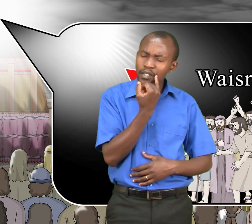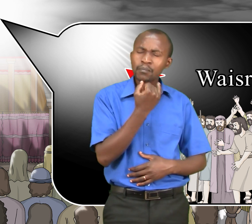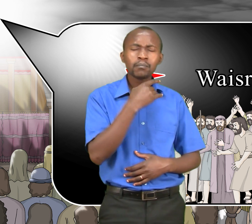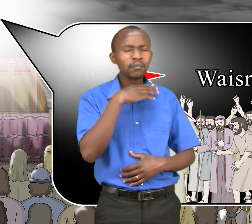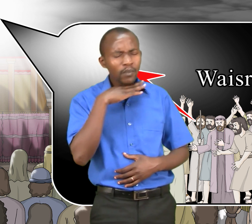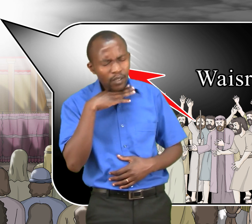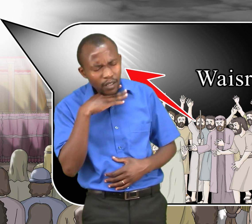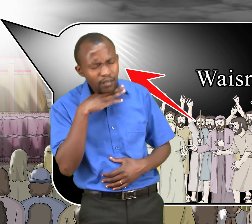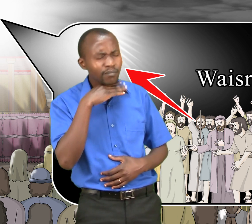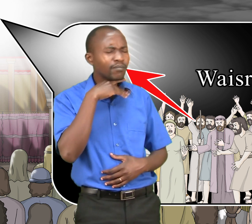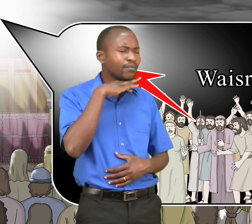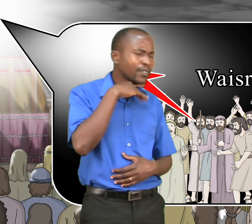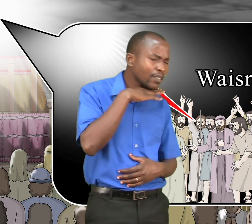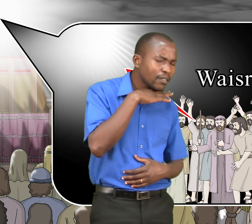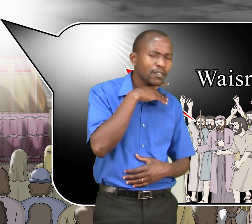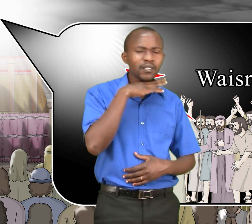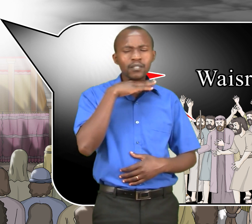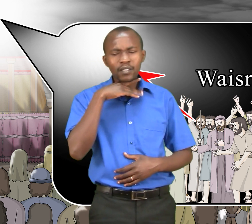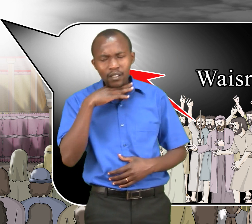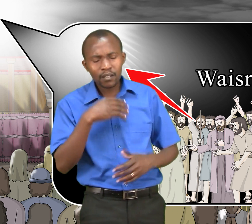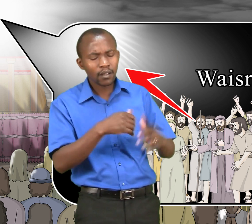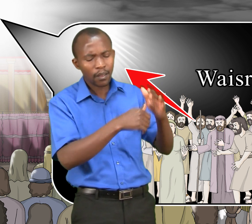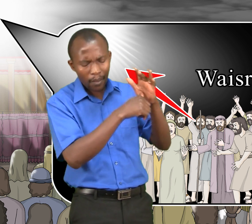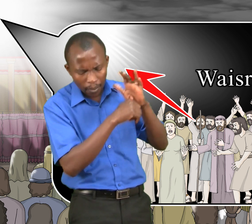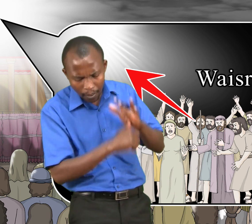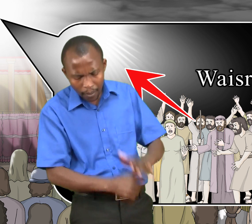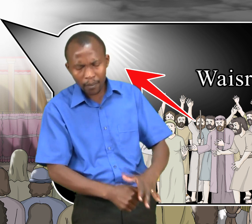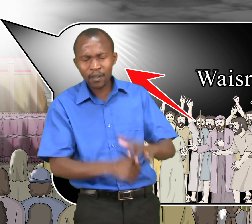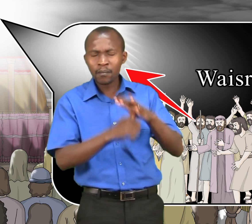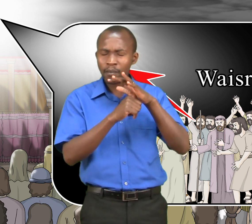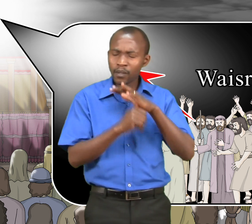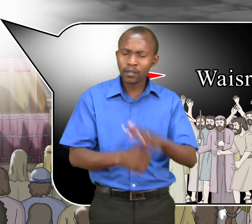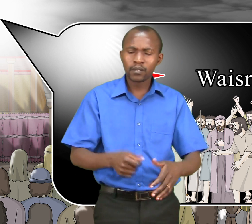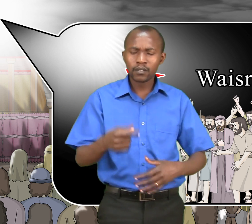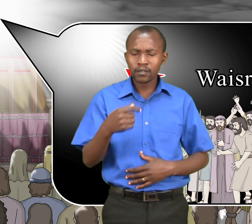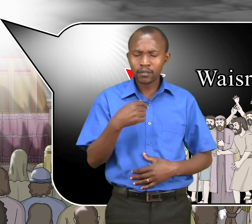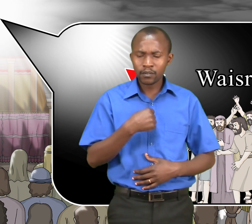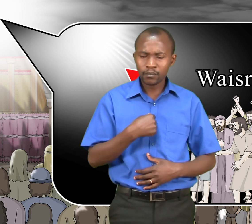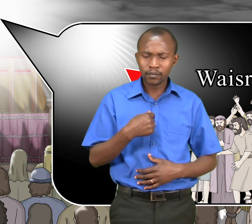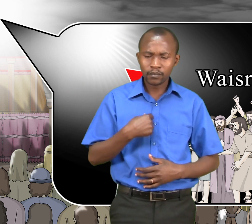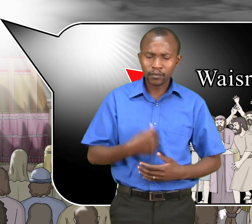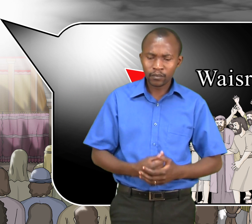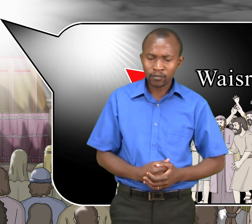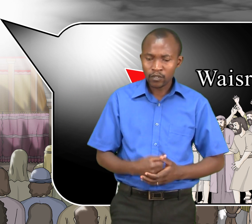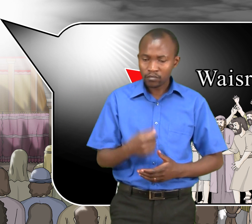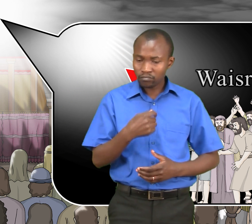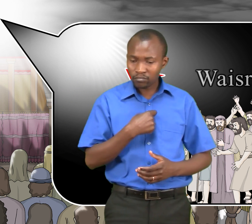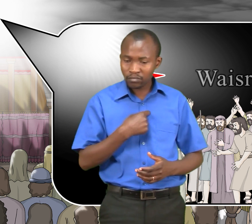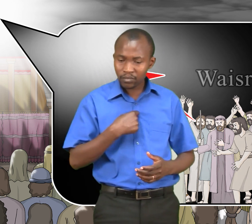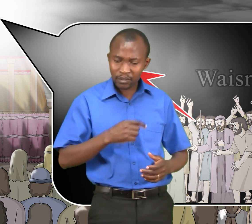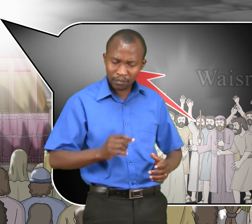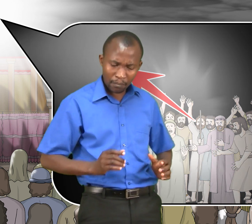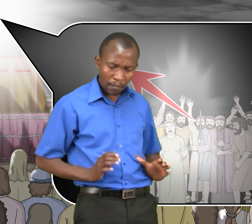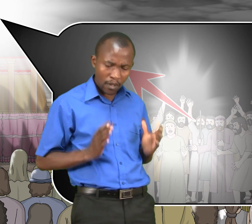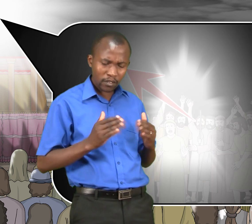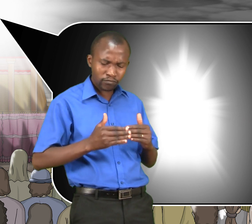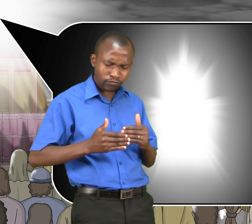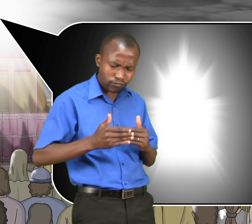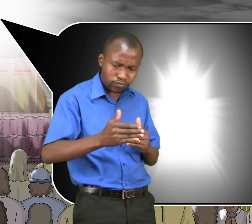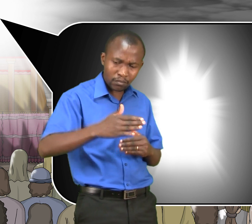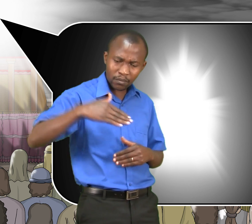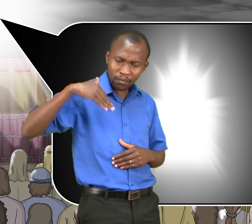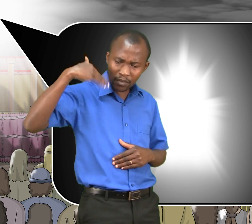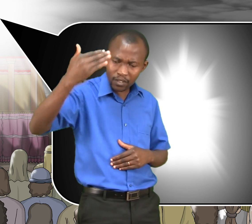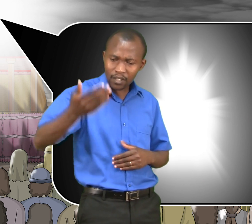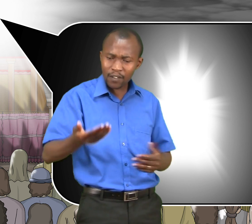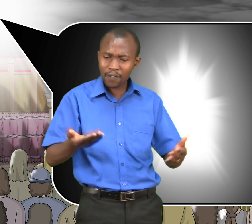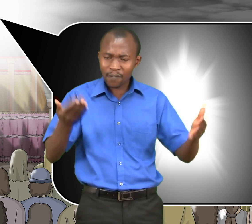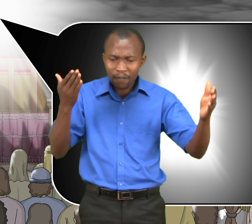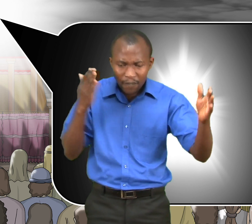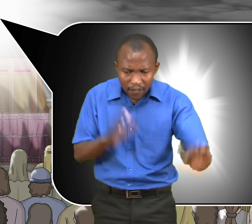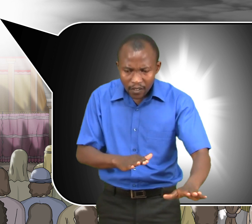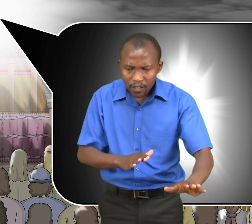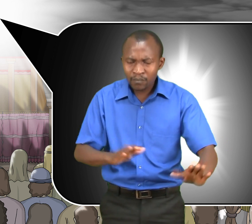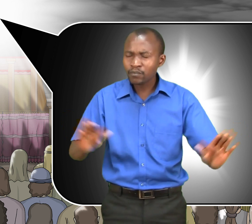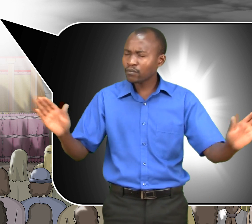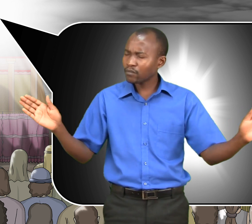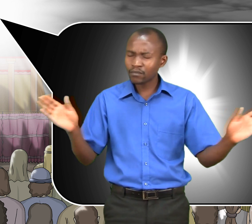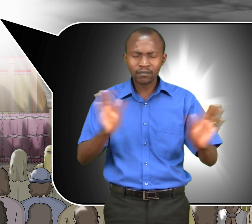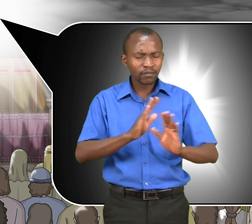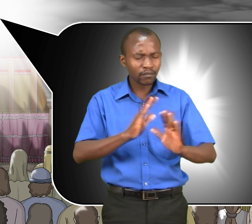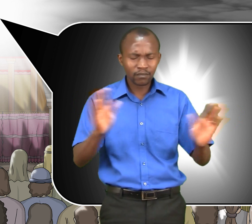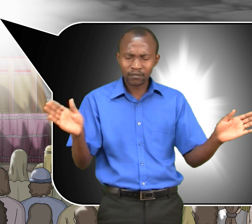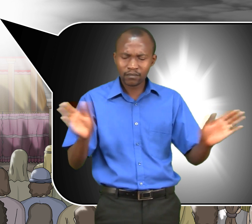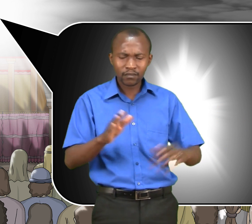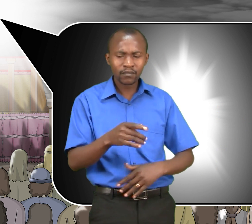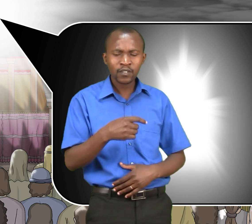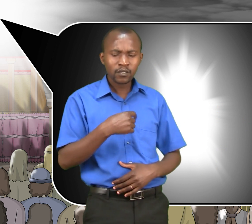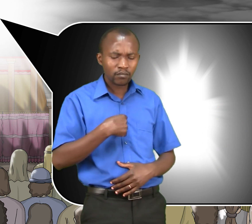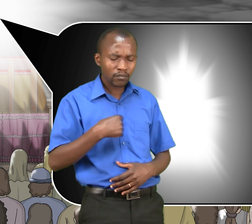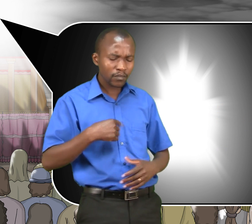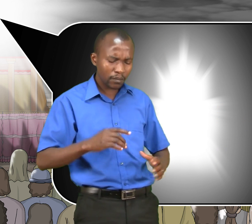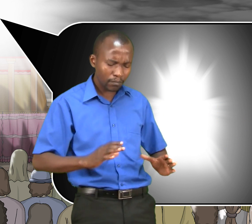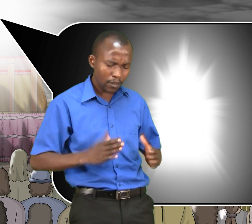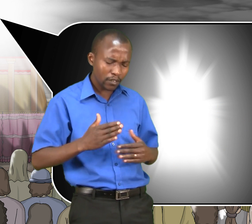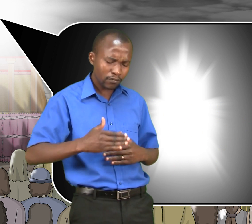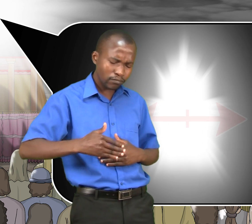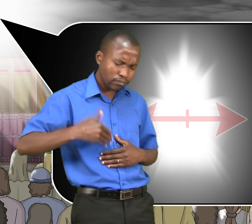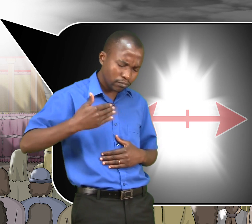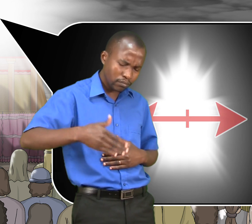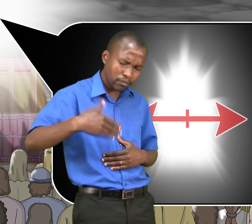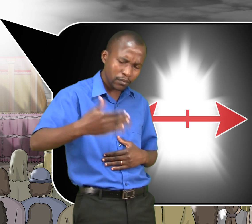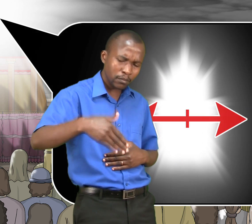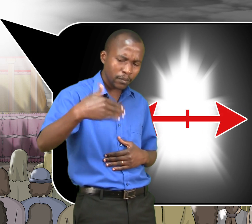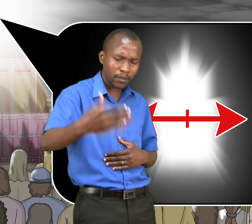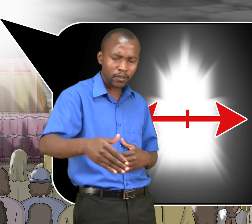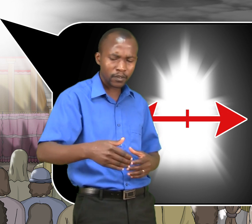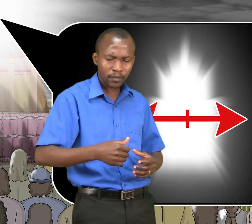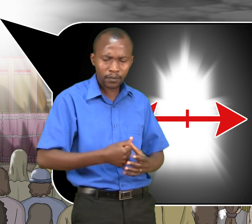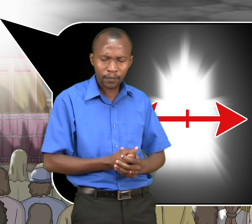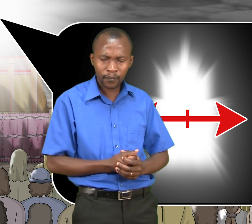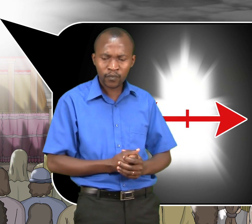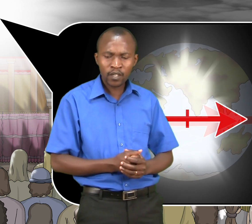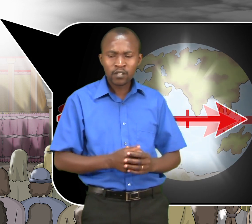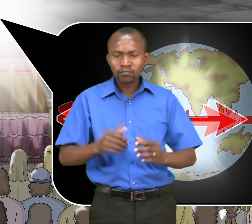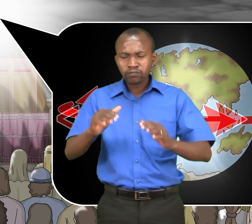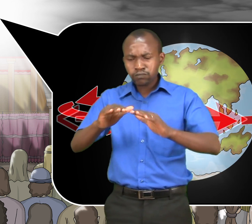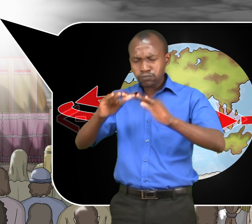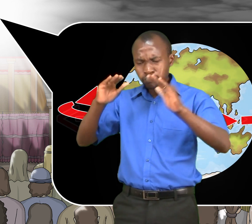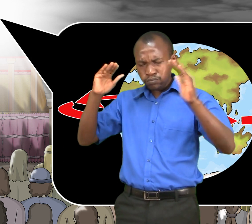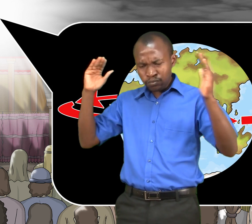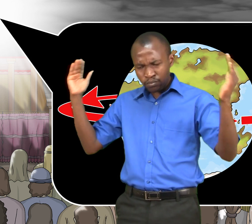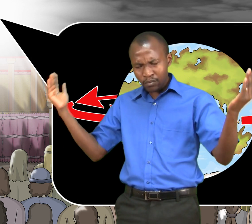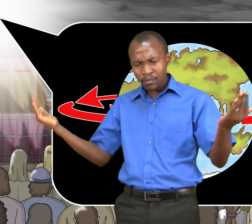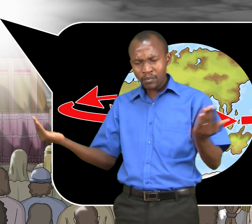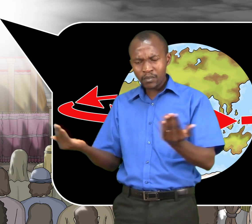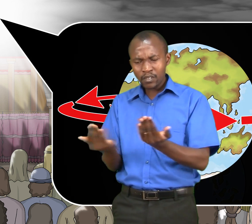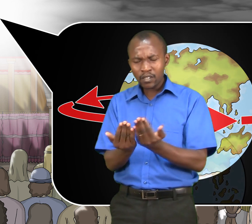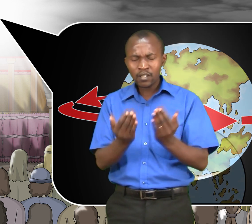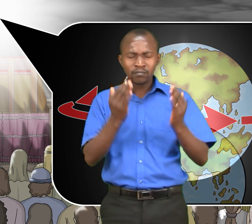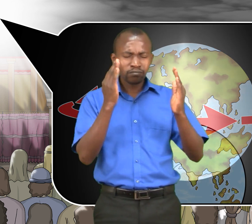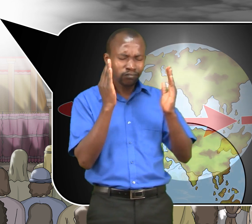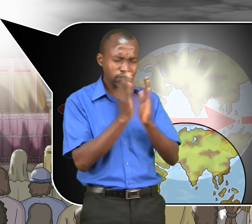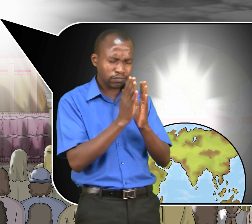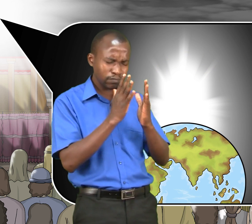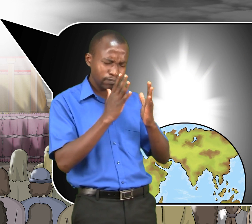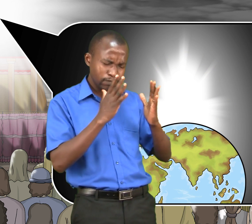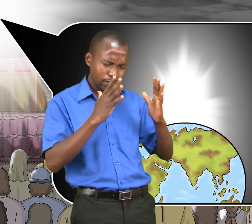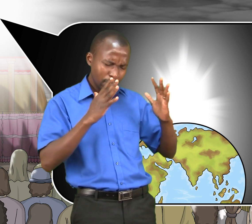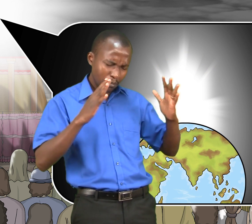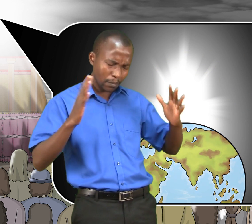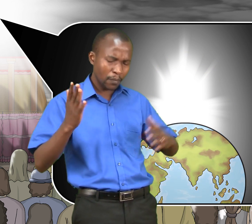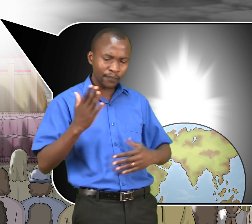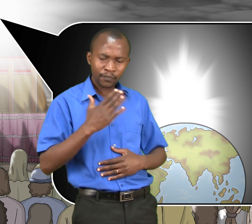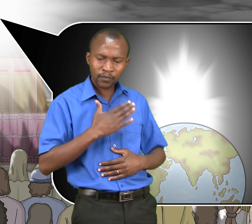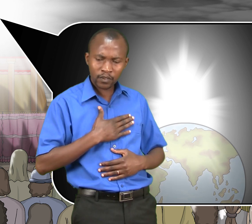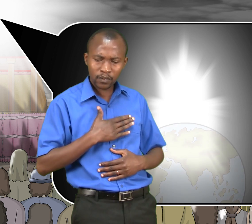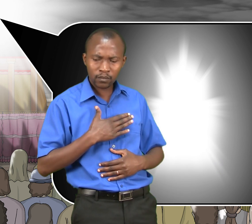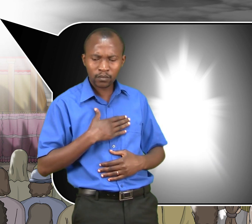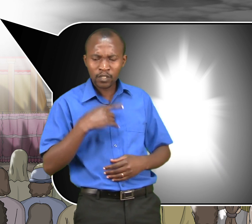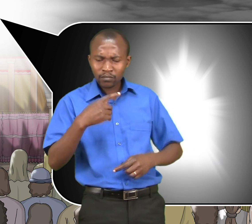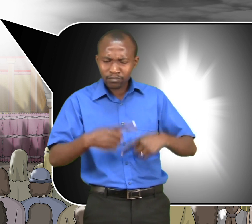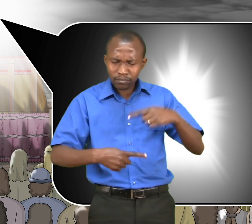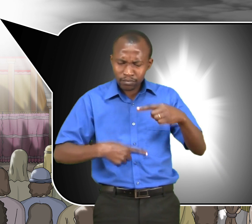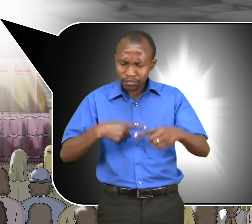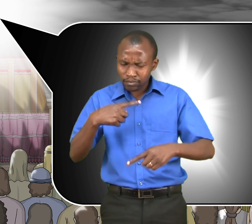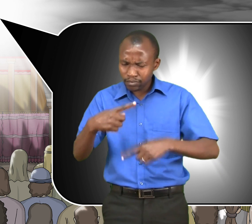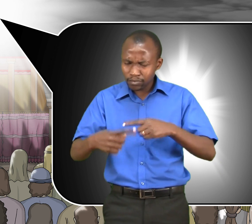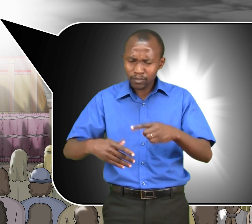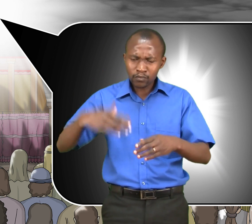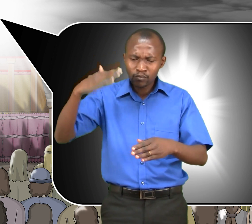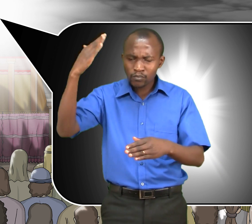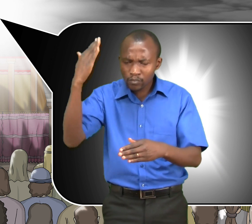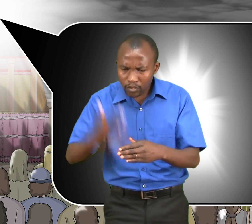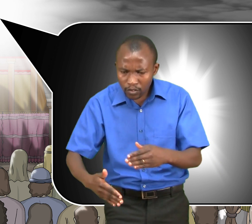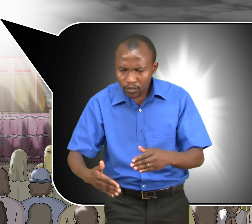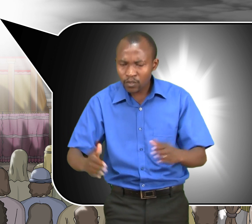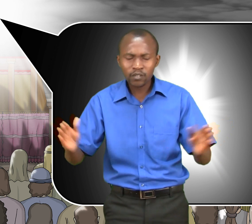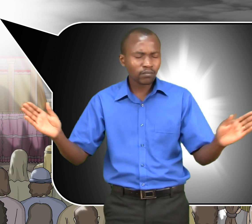I have heard the complaints that the Israelites are making against Me.